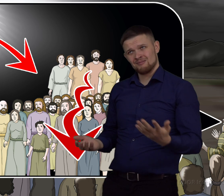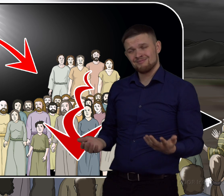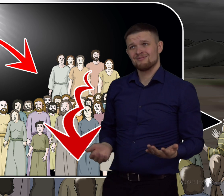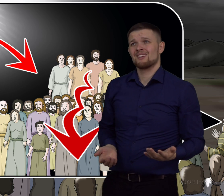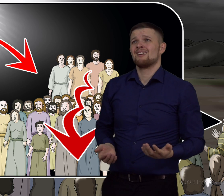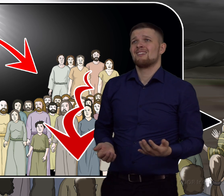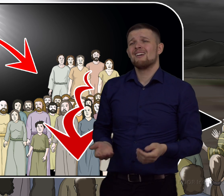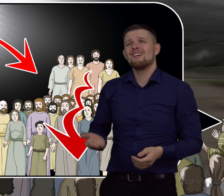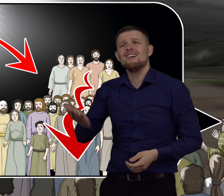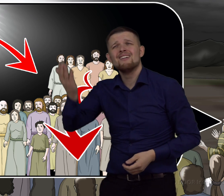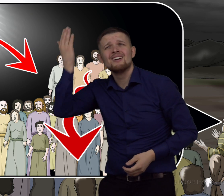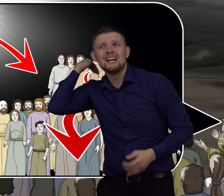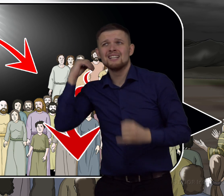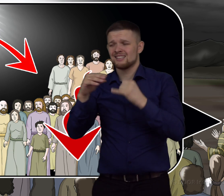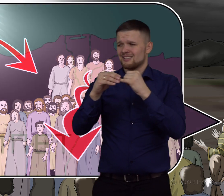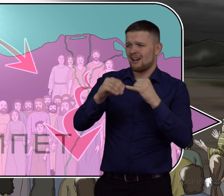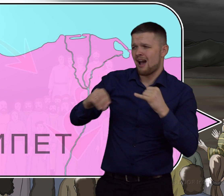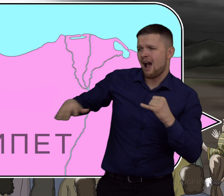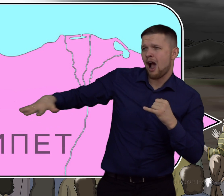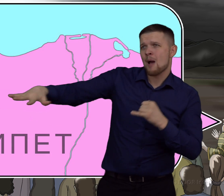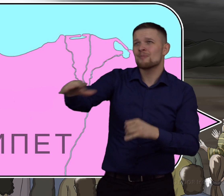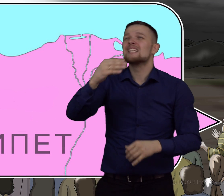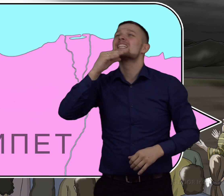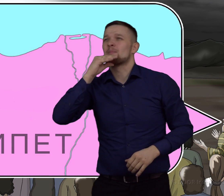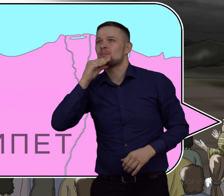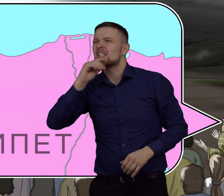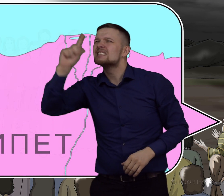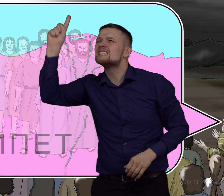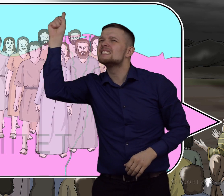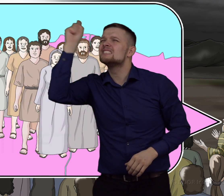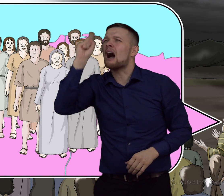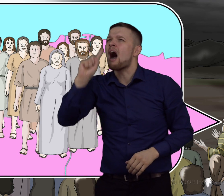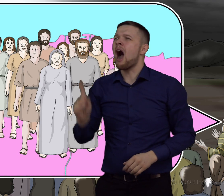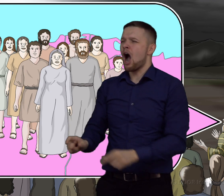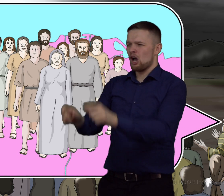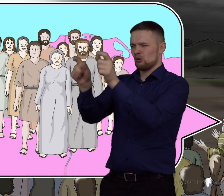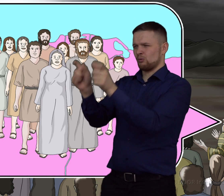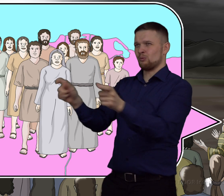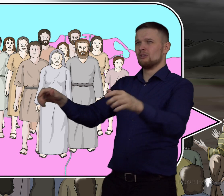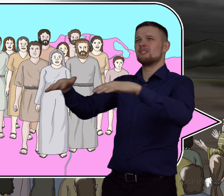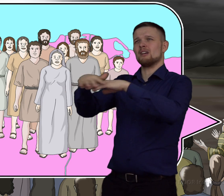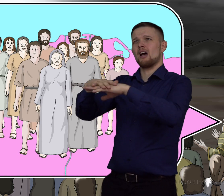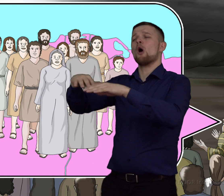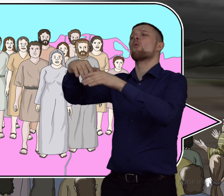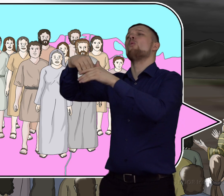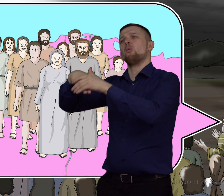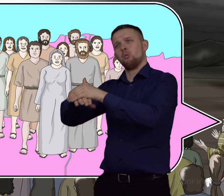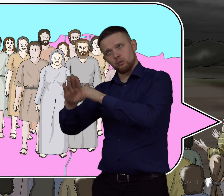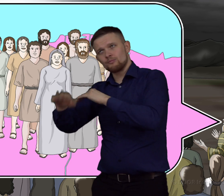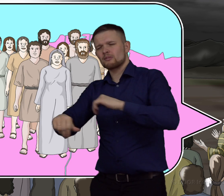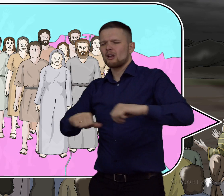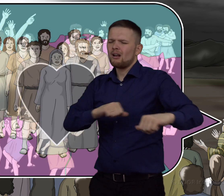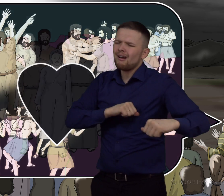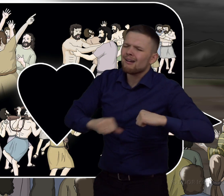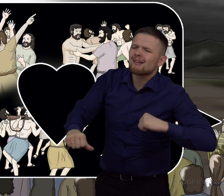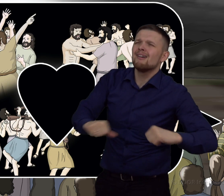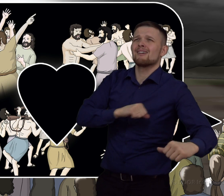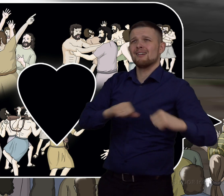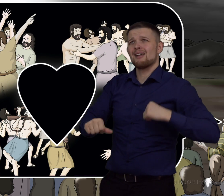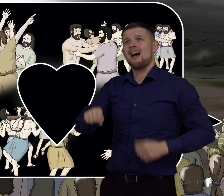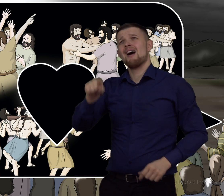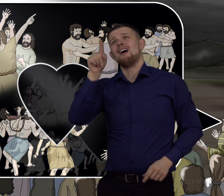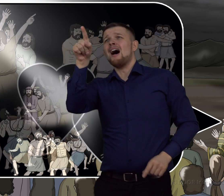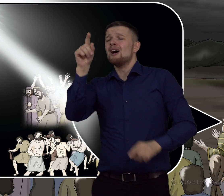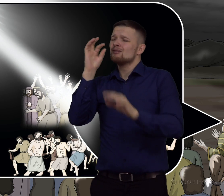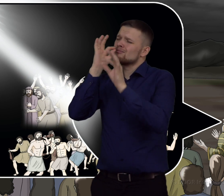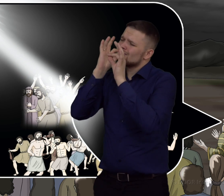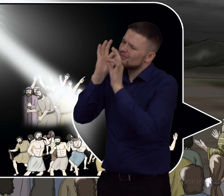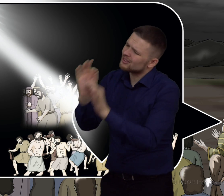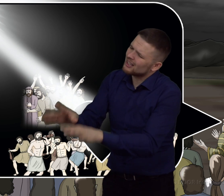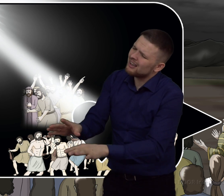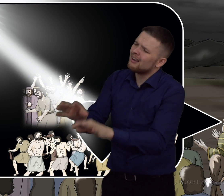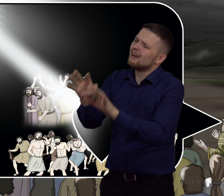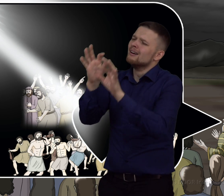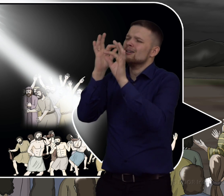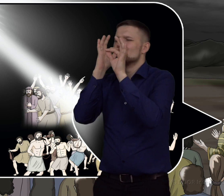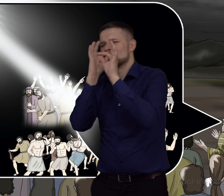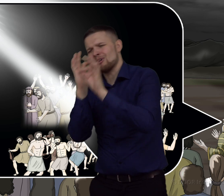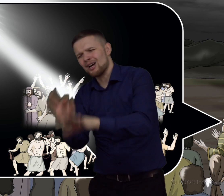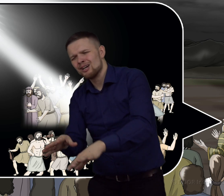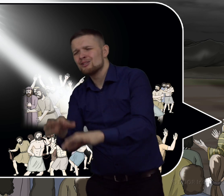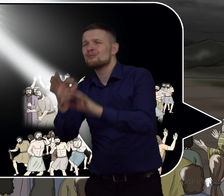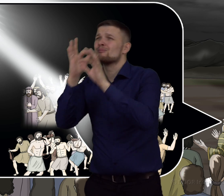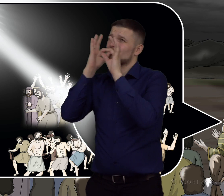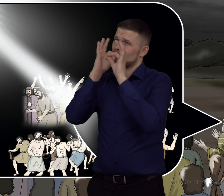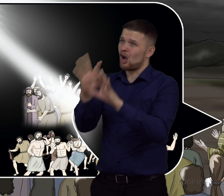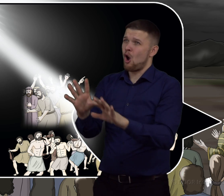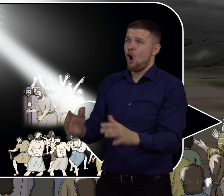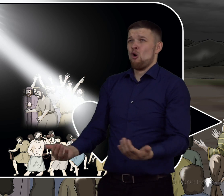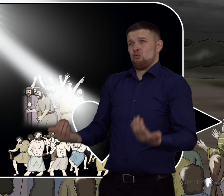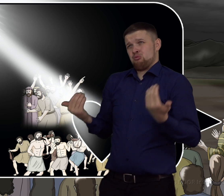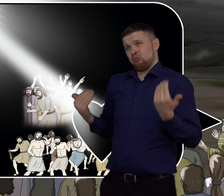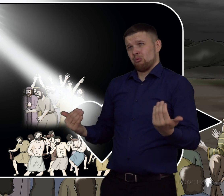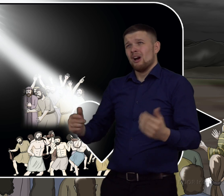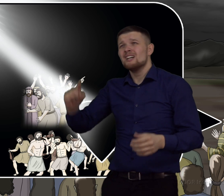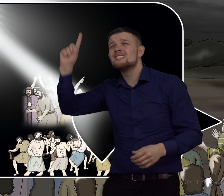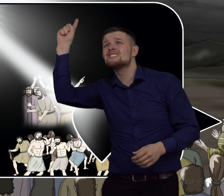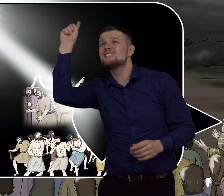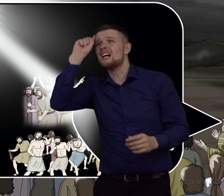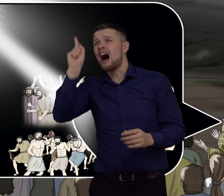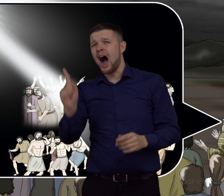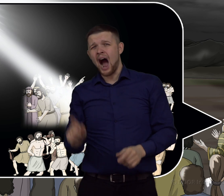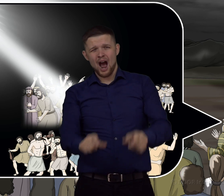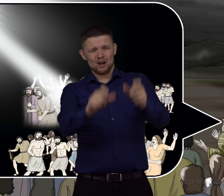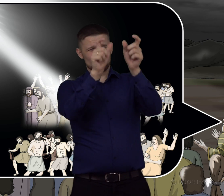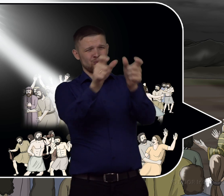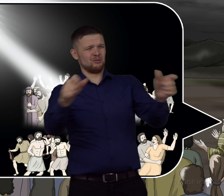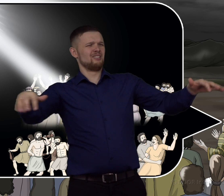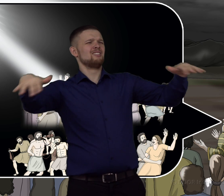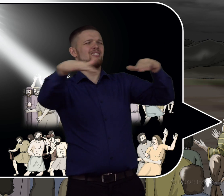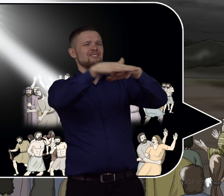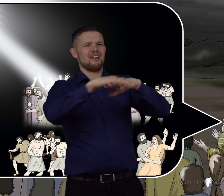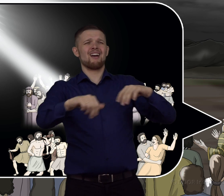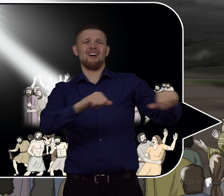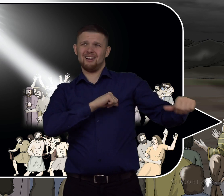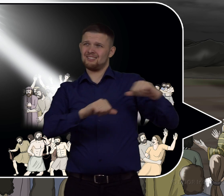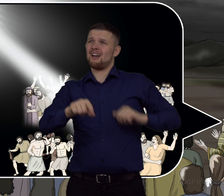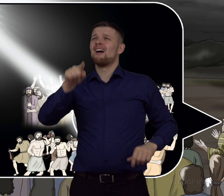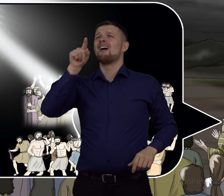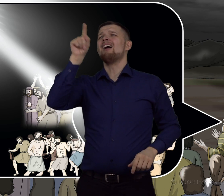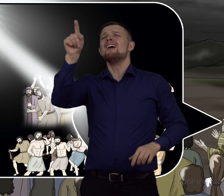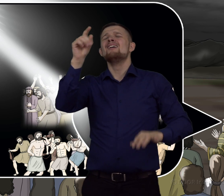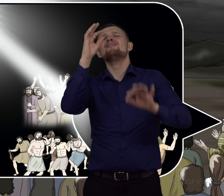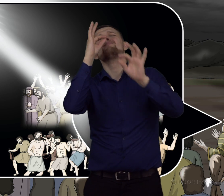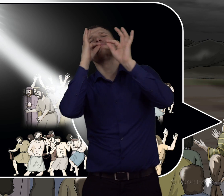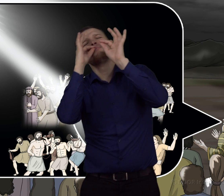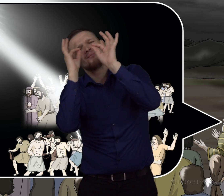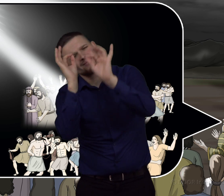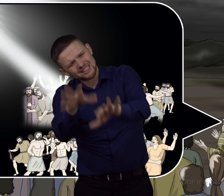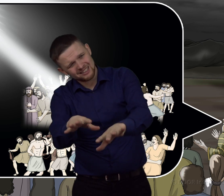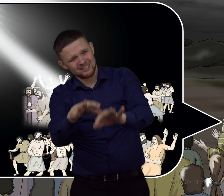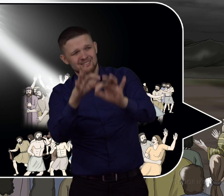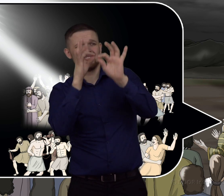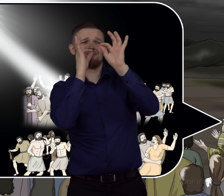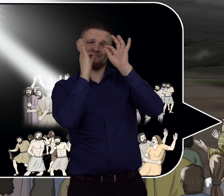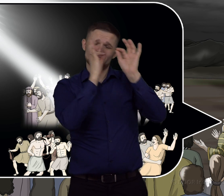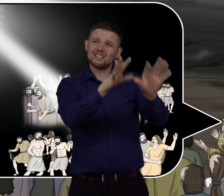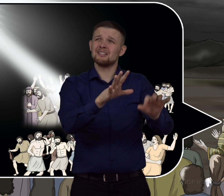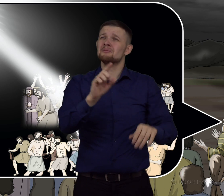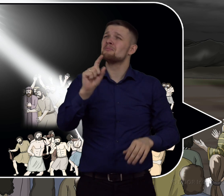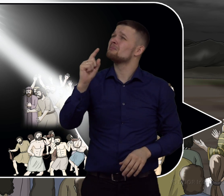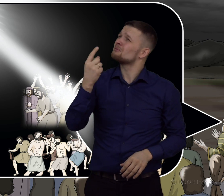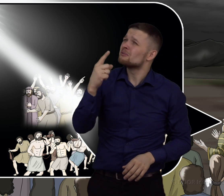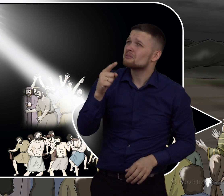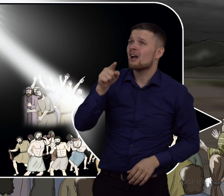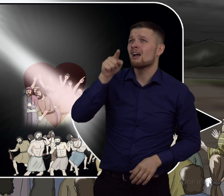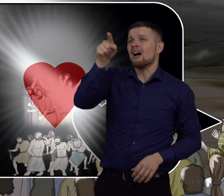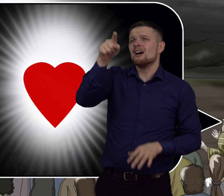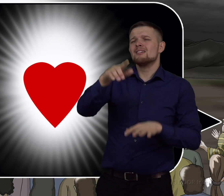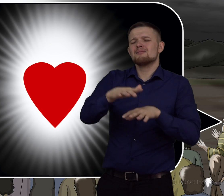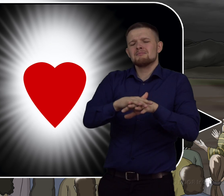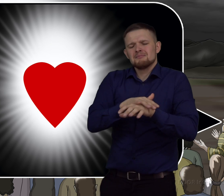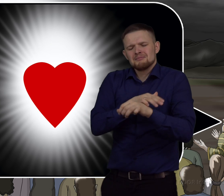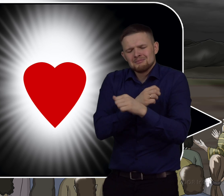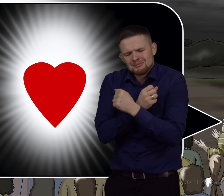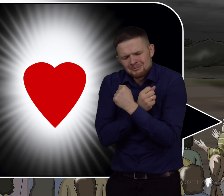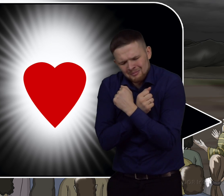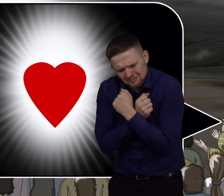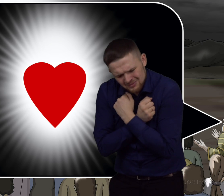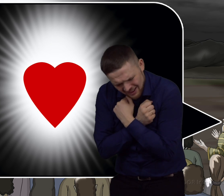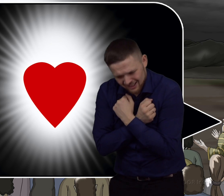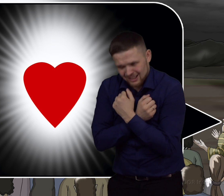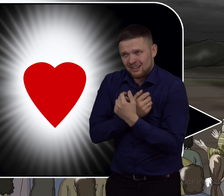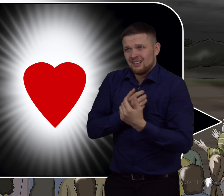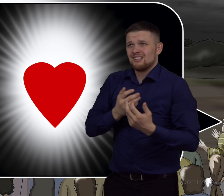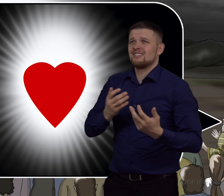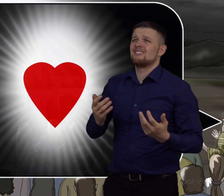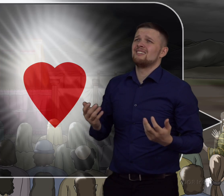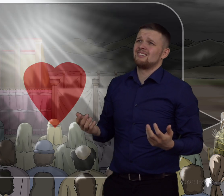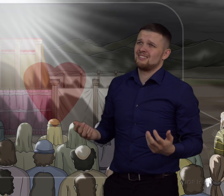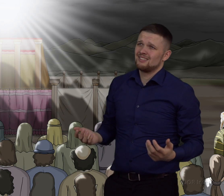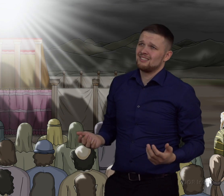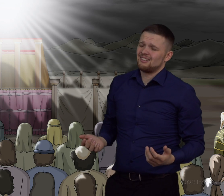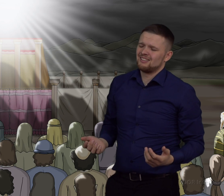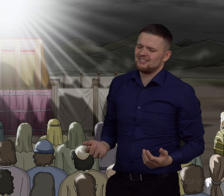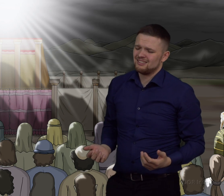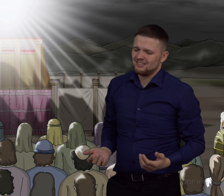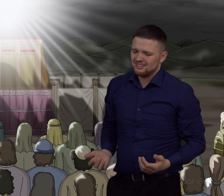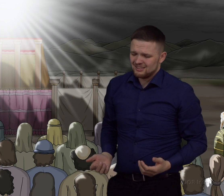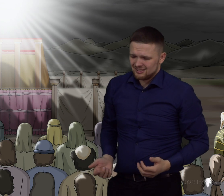Pardon, I pray, the iniquity of this people, in keeping with the greatness of Your loving devotion, just as You have forgiven them ever since they left Egypt.”